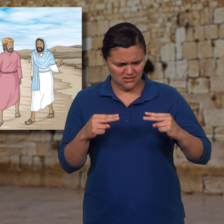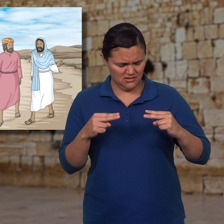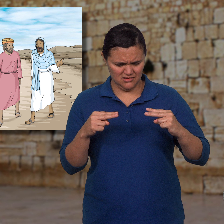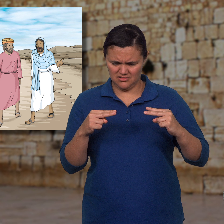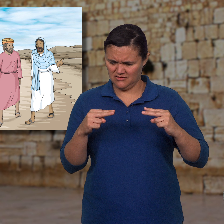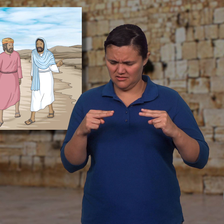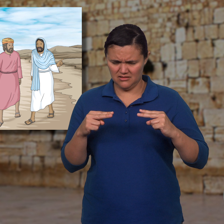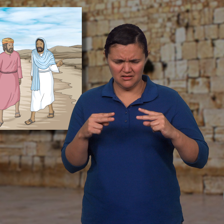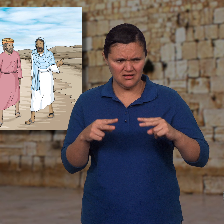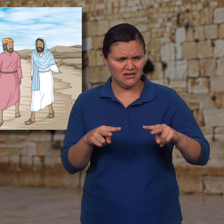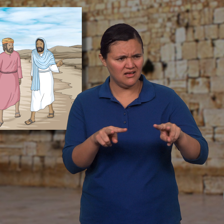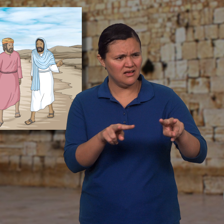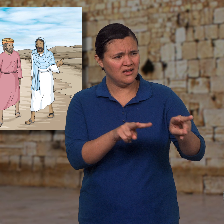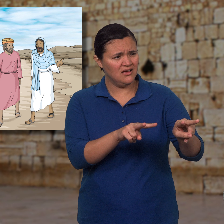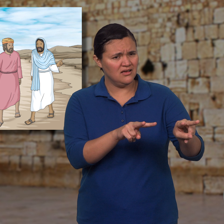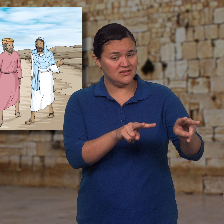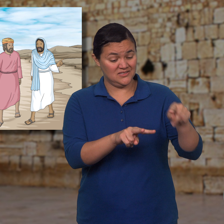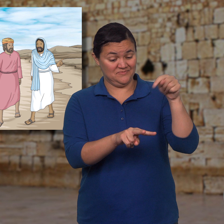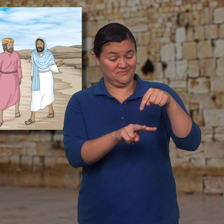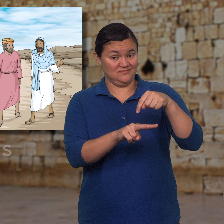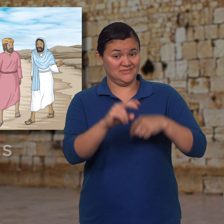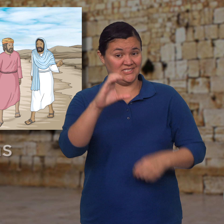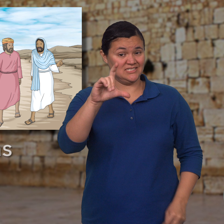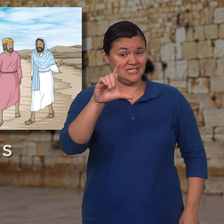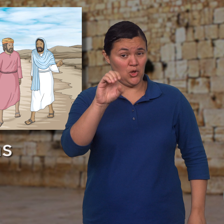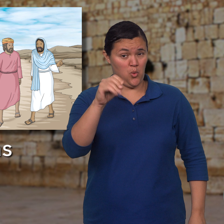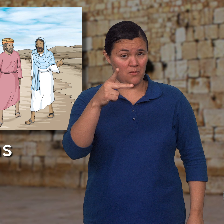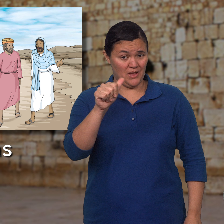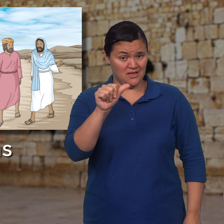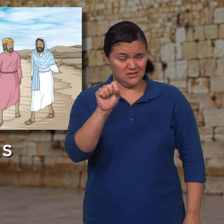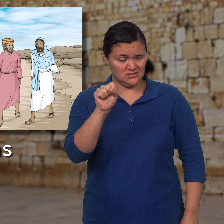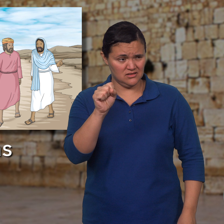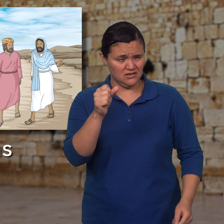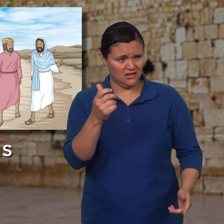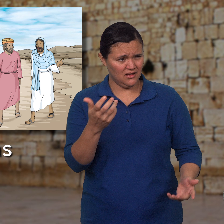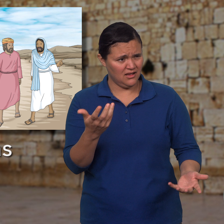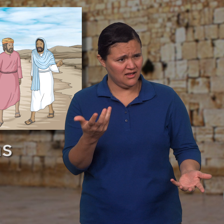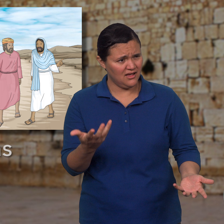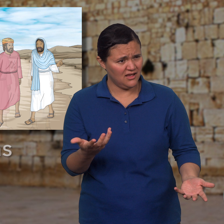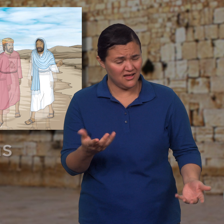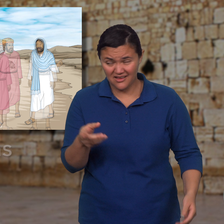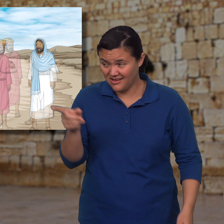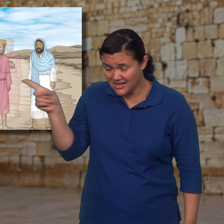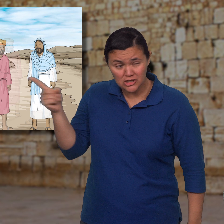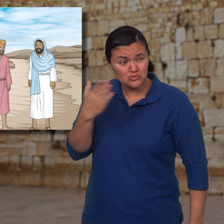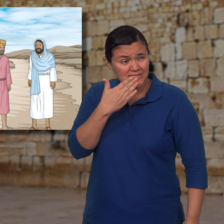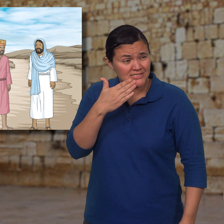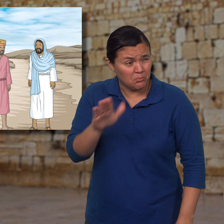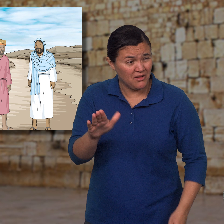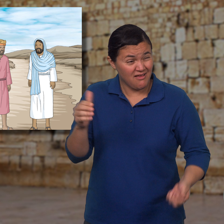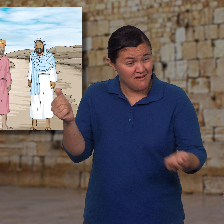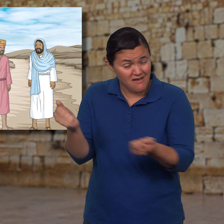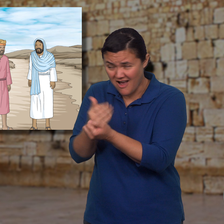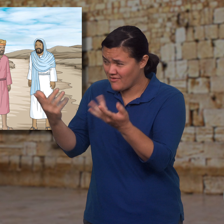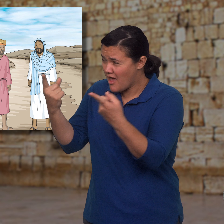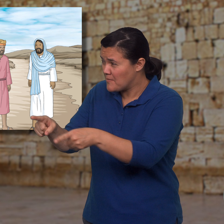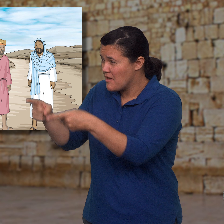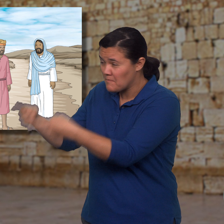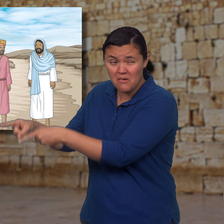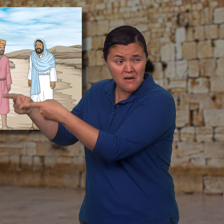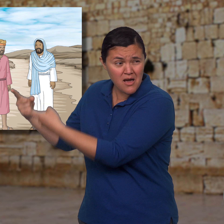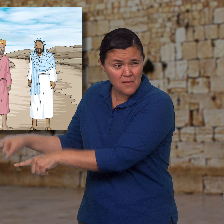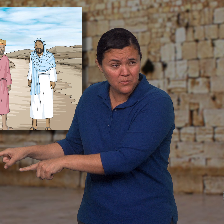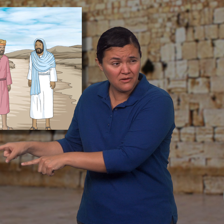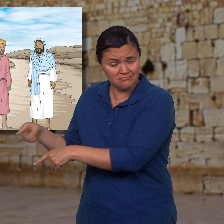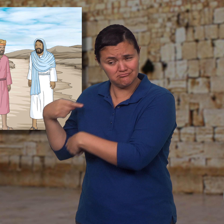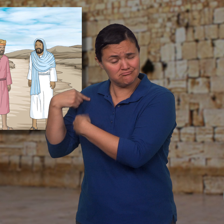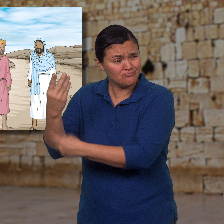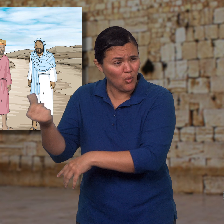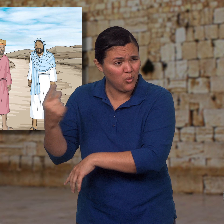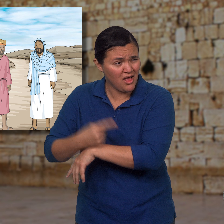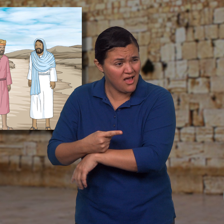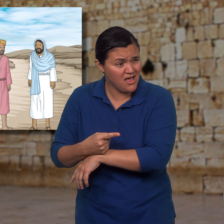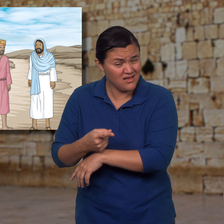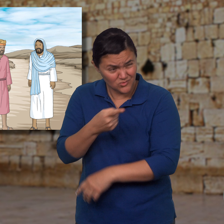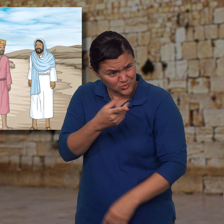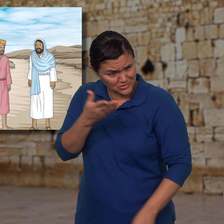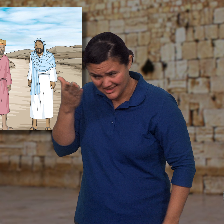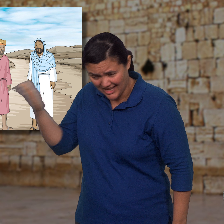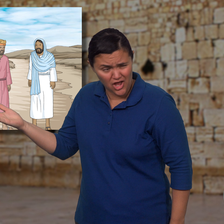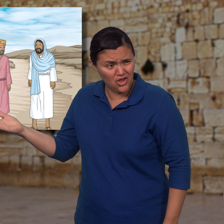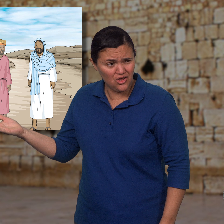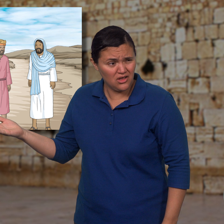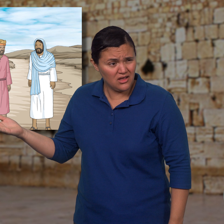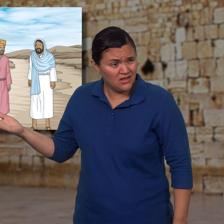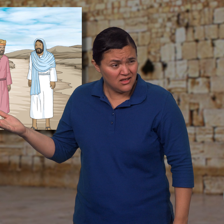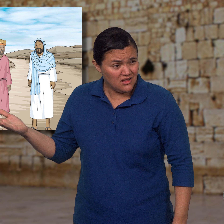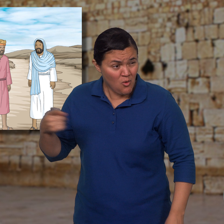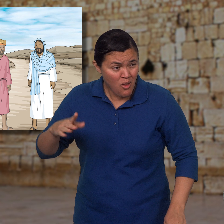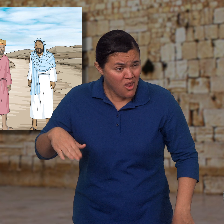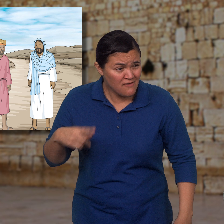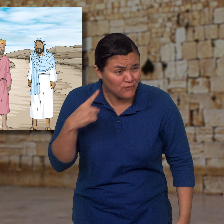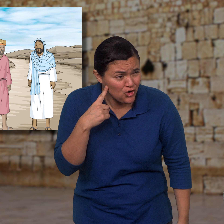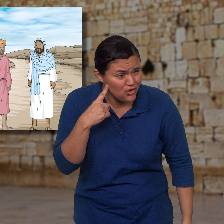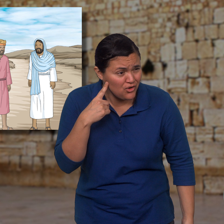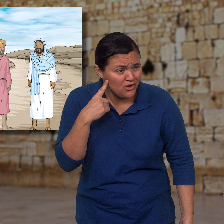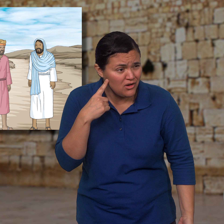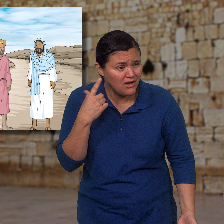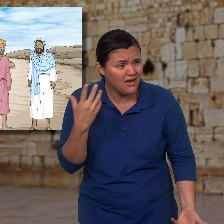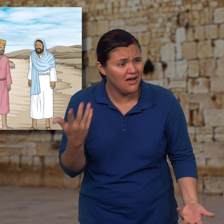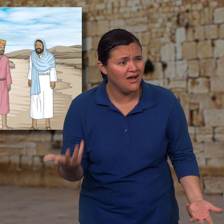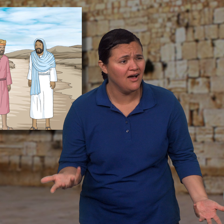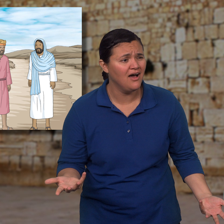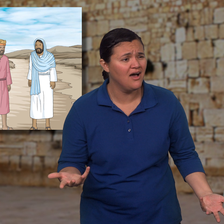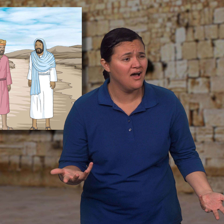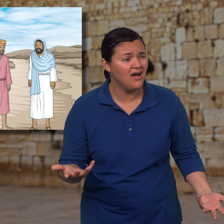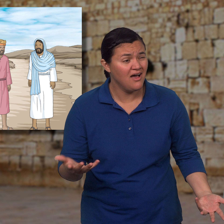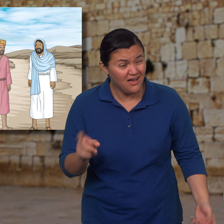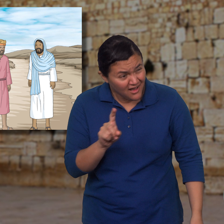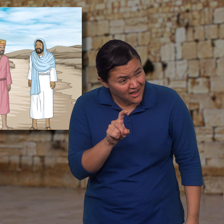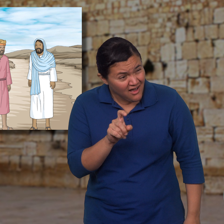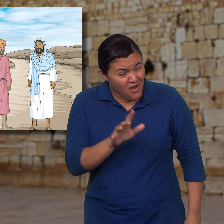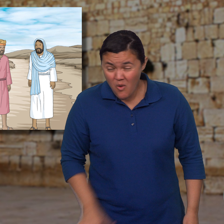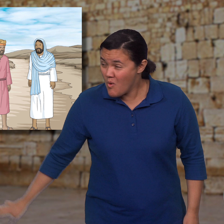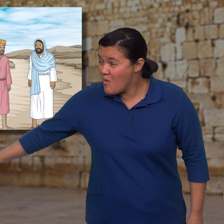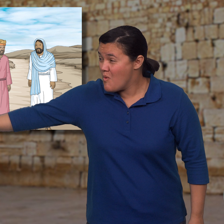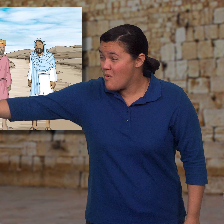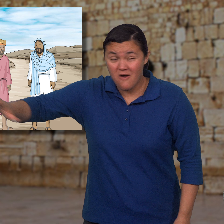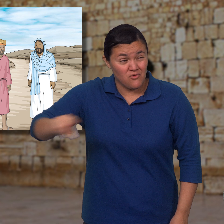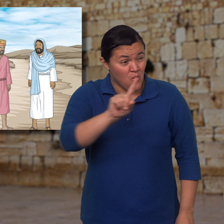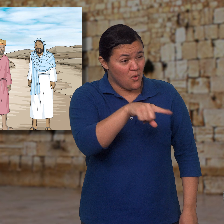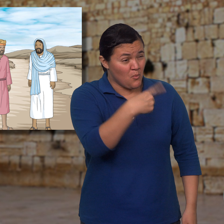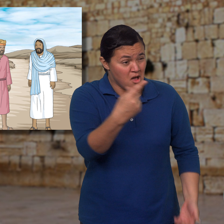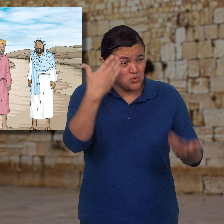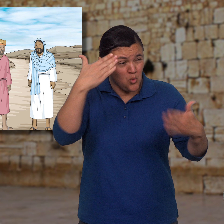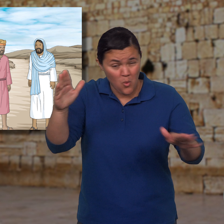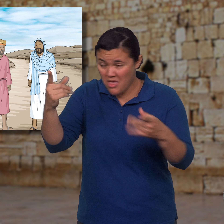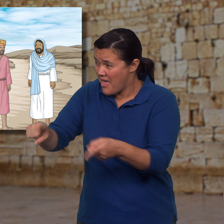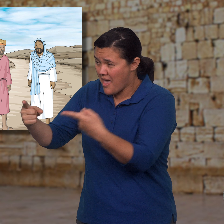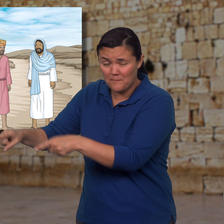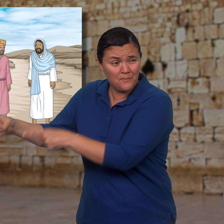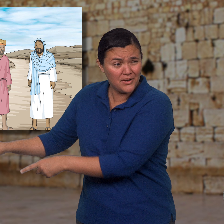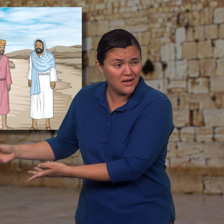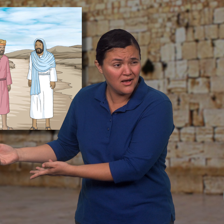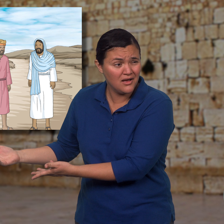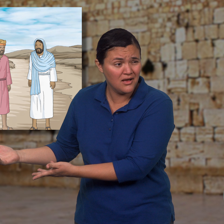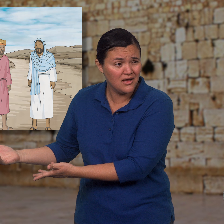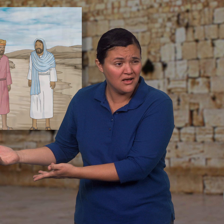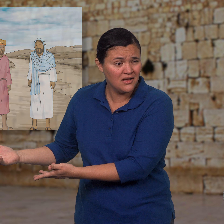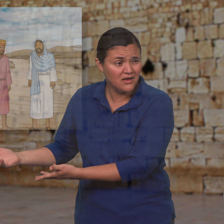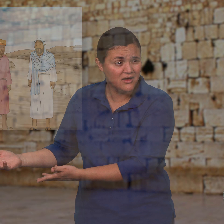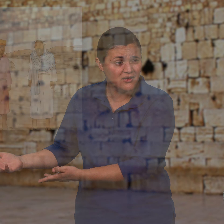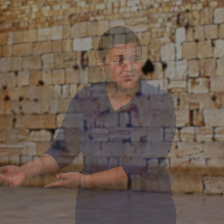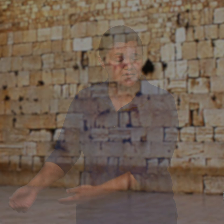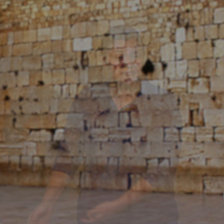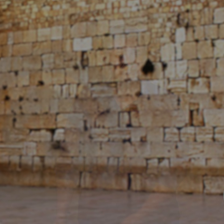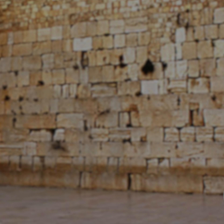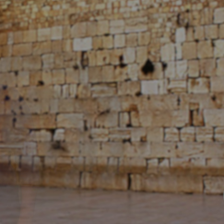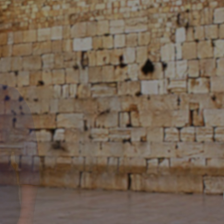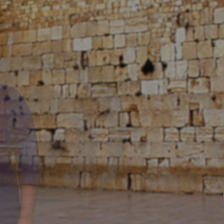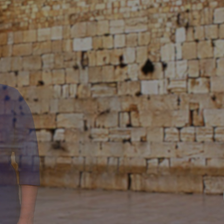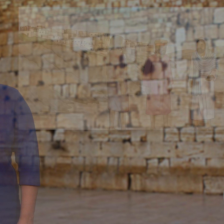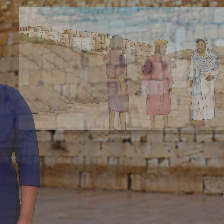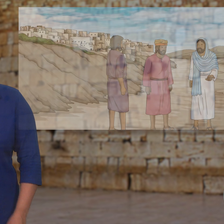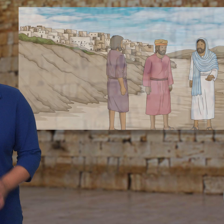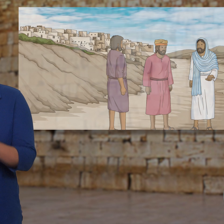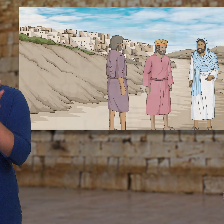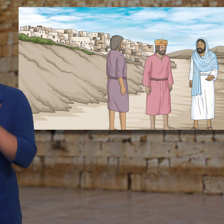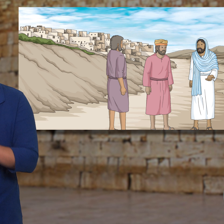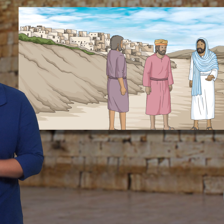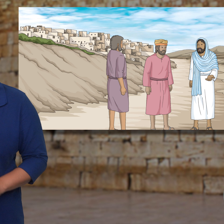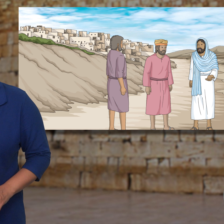One of them, named Cleopas, asked Him, “Are You the only visitor to Jerusalem who does not know the things that have happened there in recent days?”